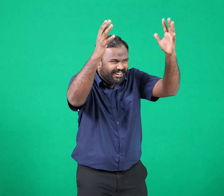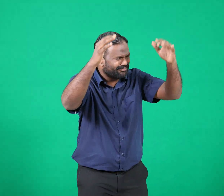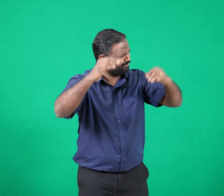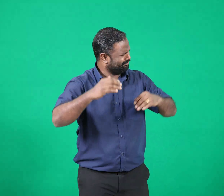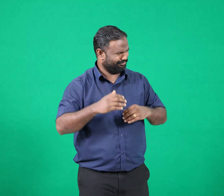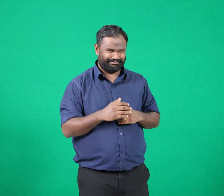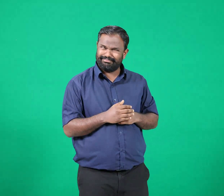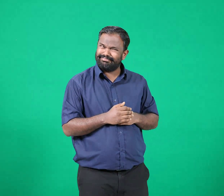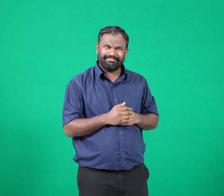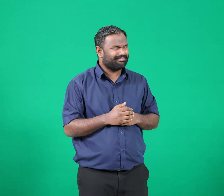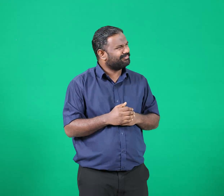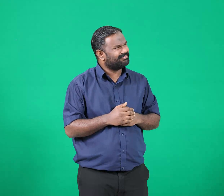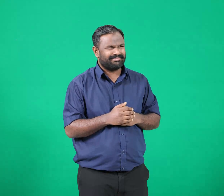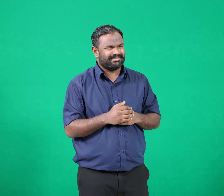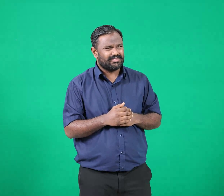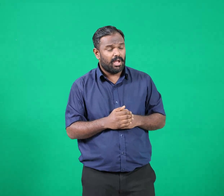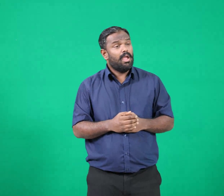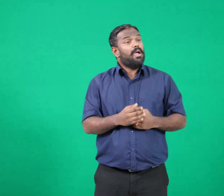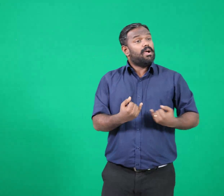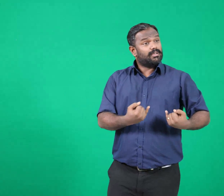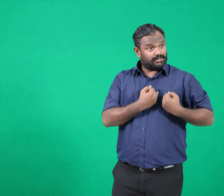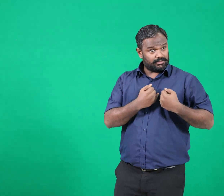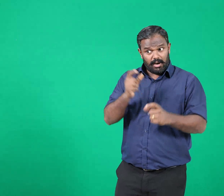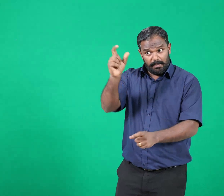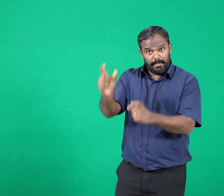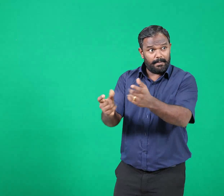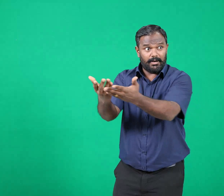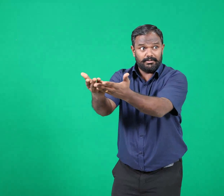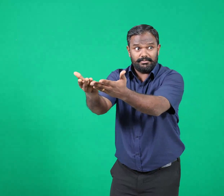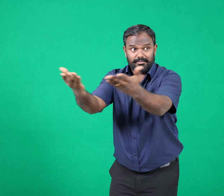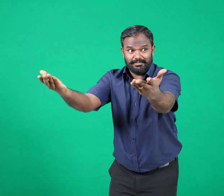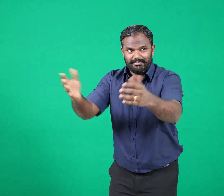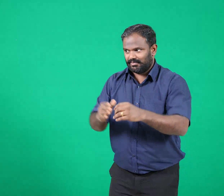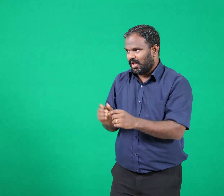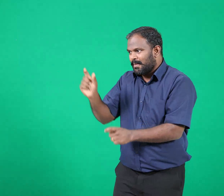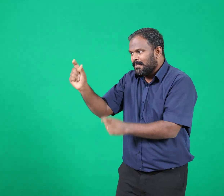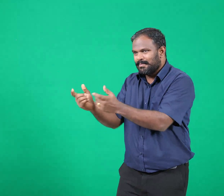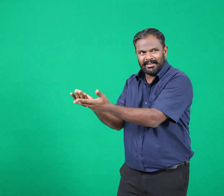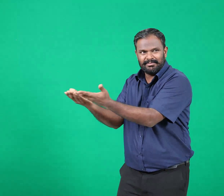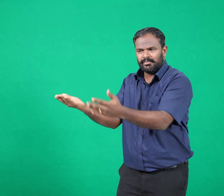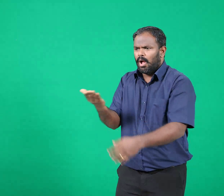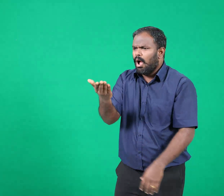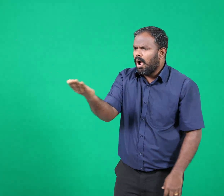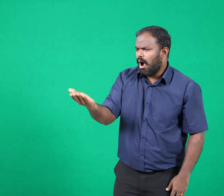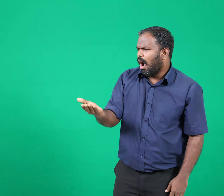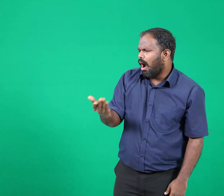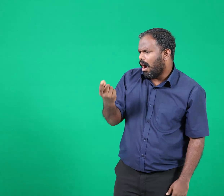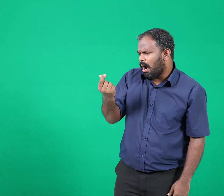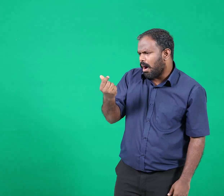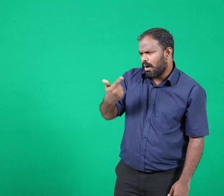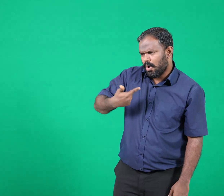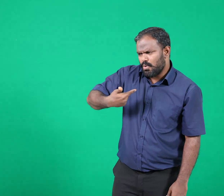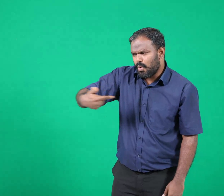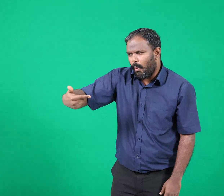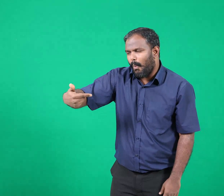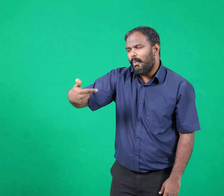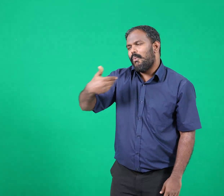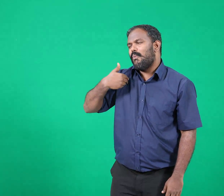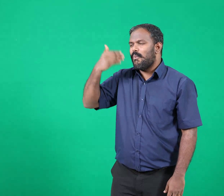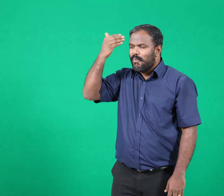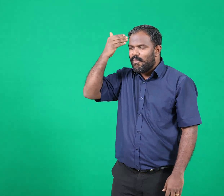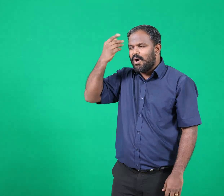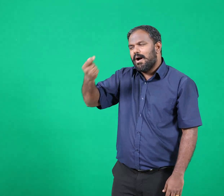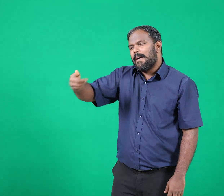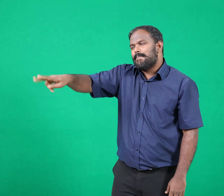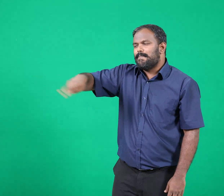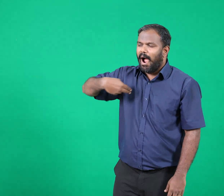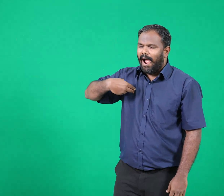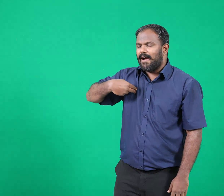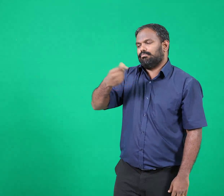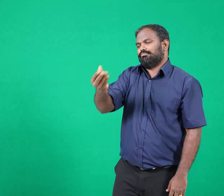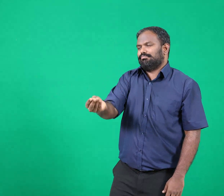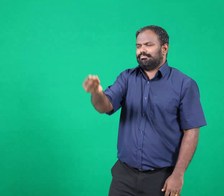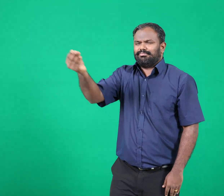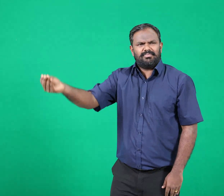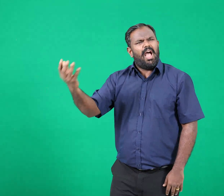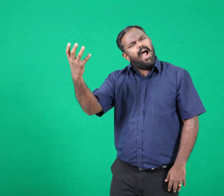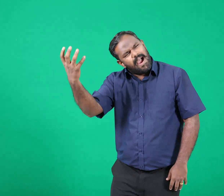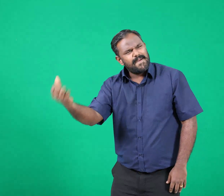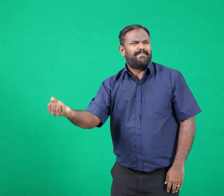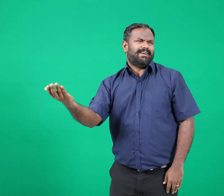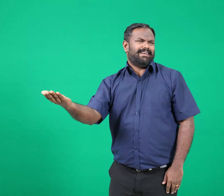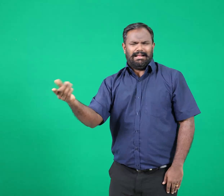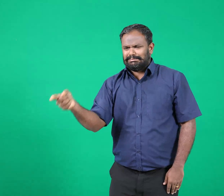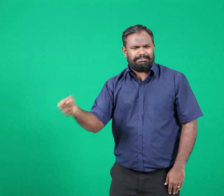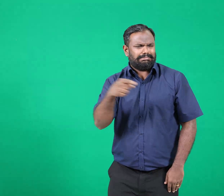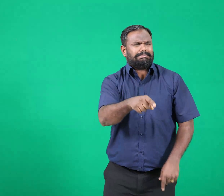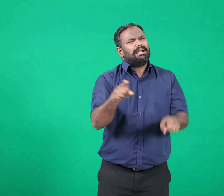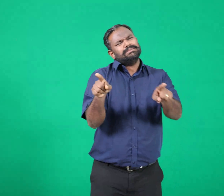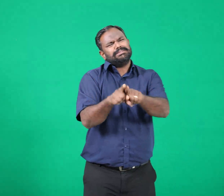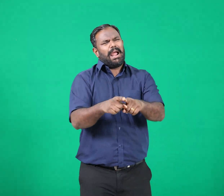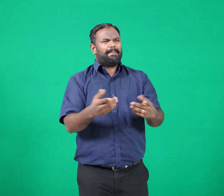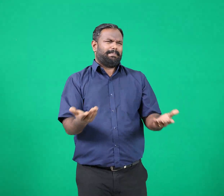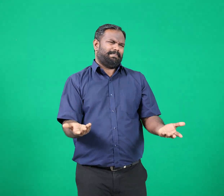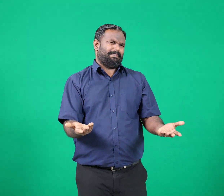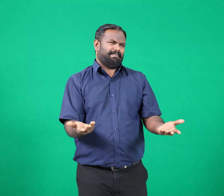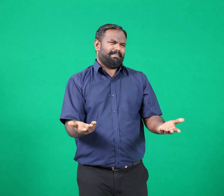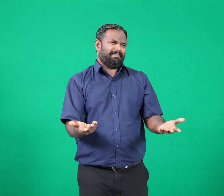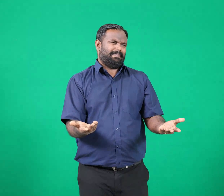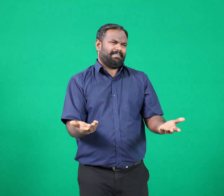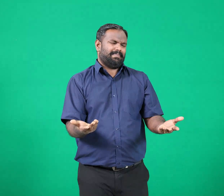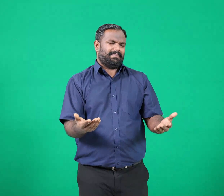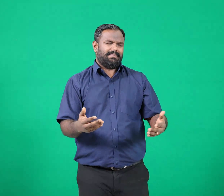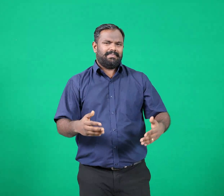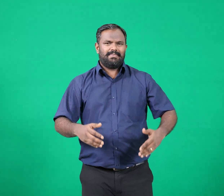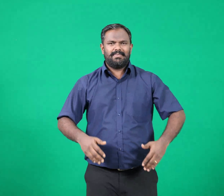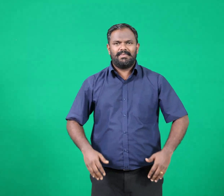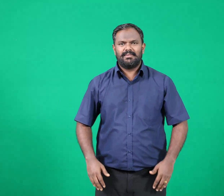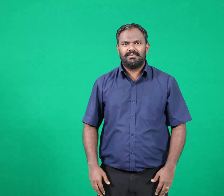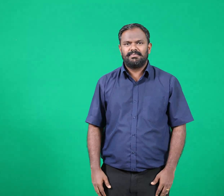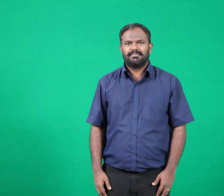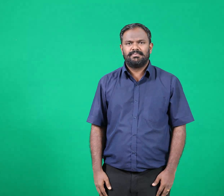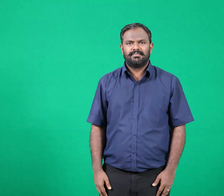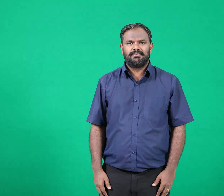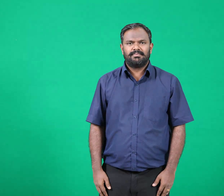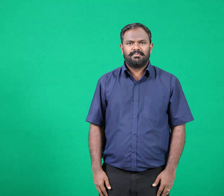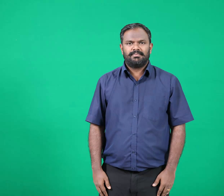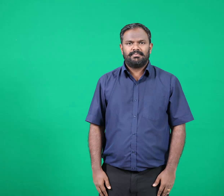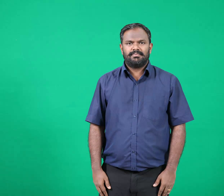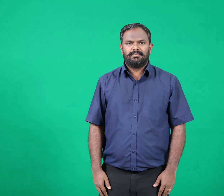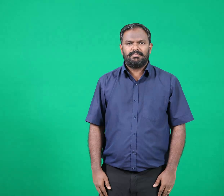Even sinners lend to sinners, expecting to be repaid in full.